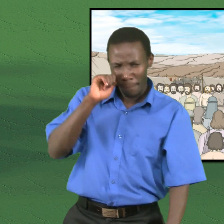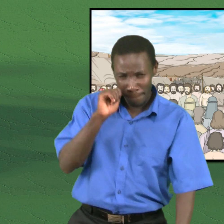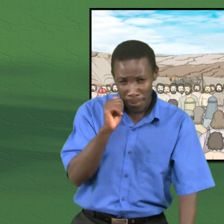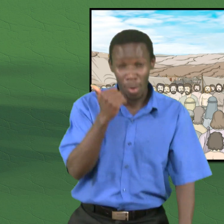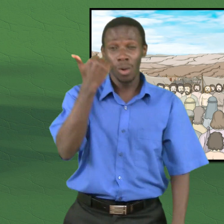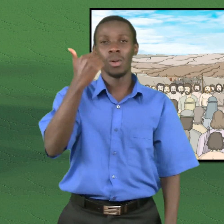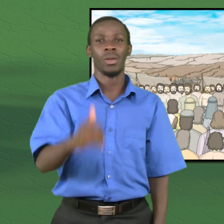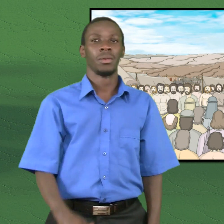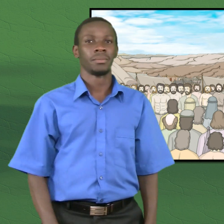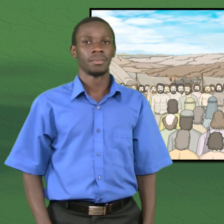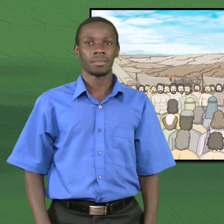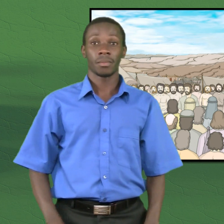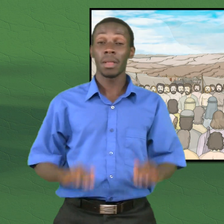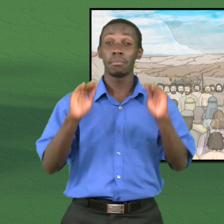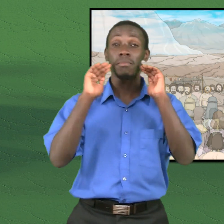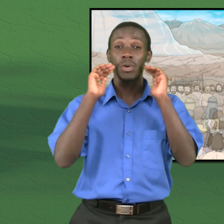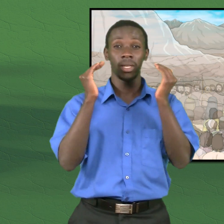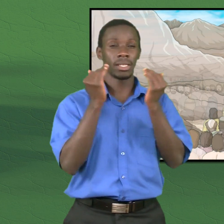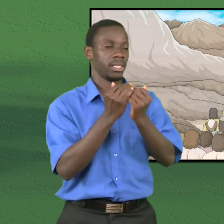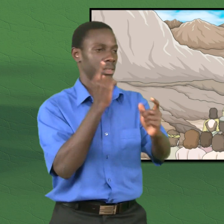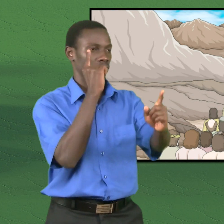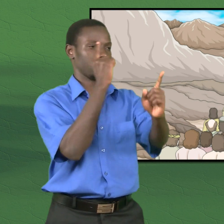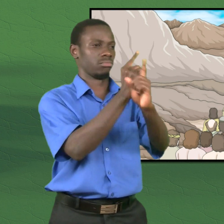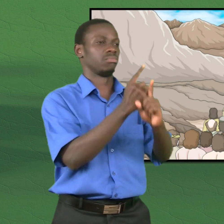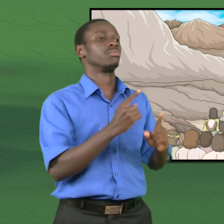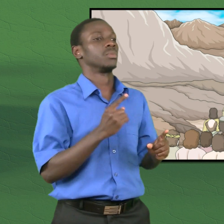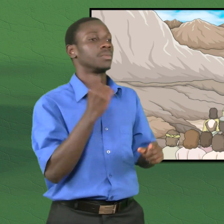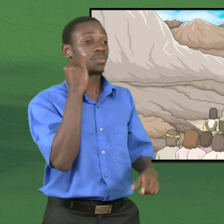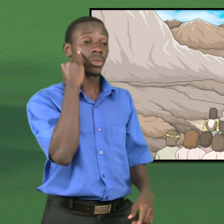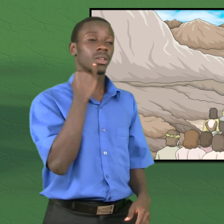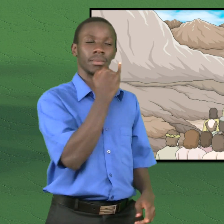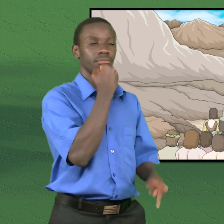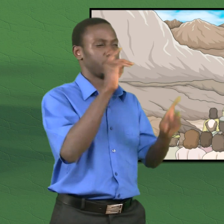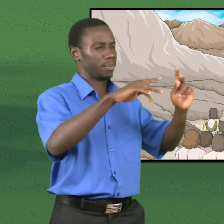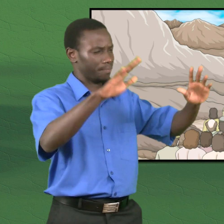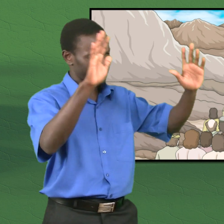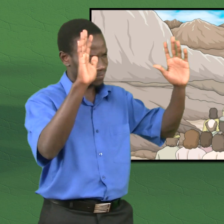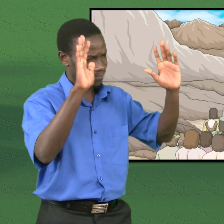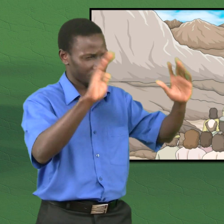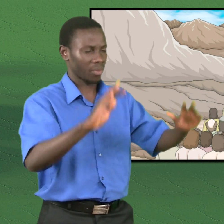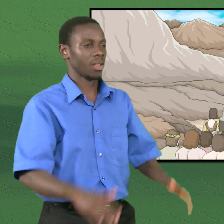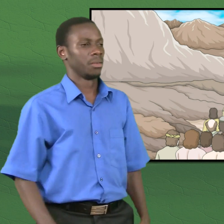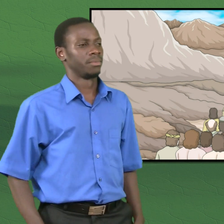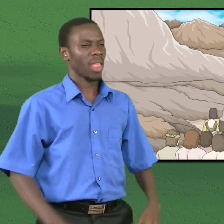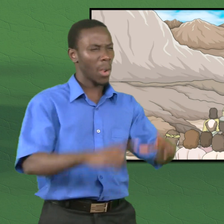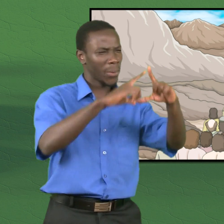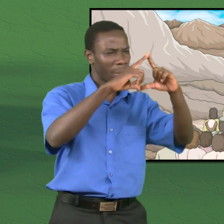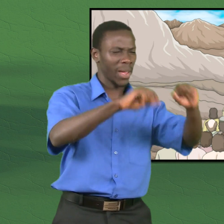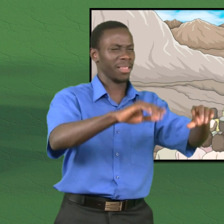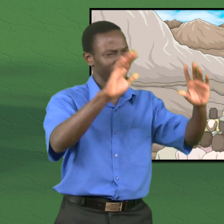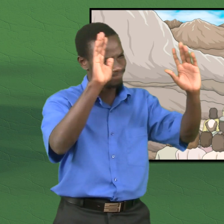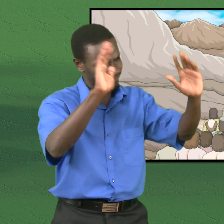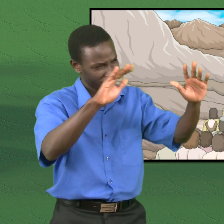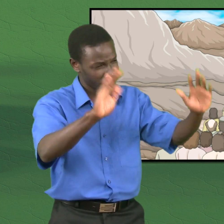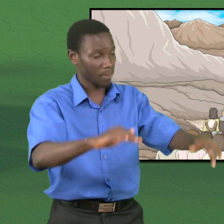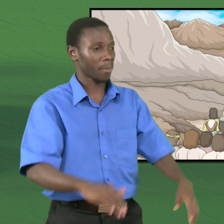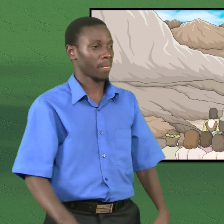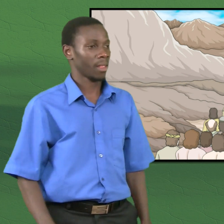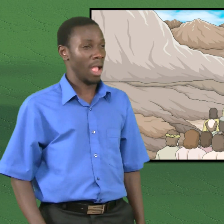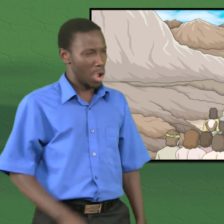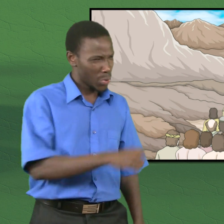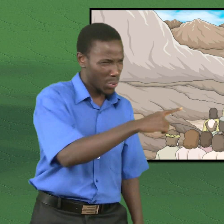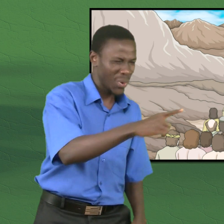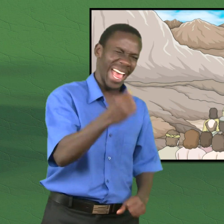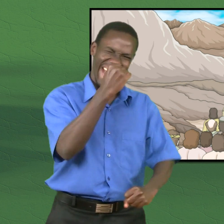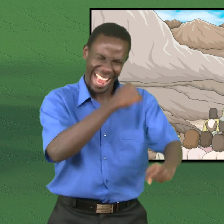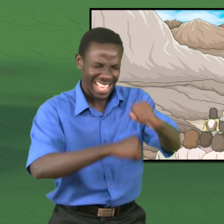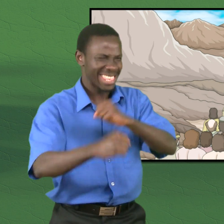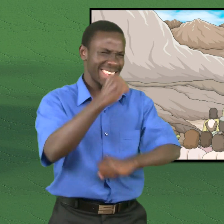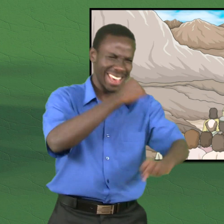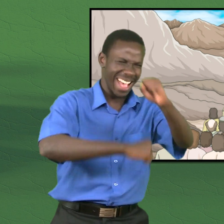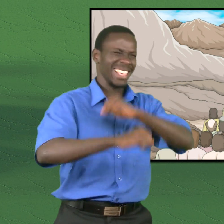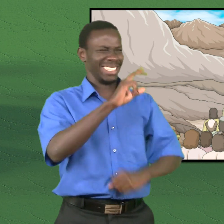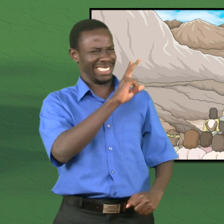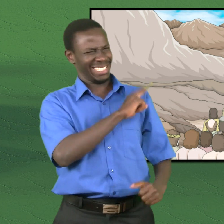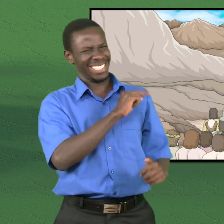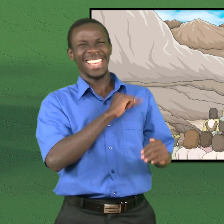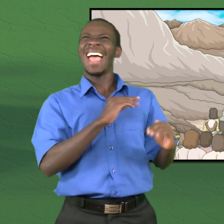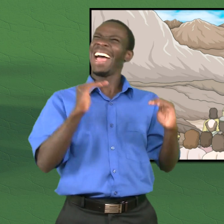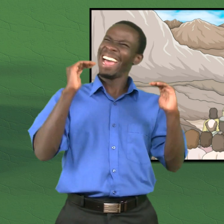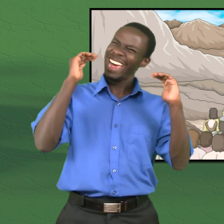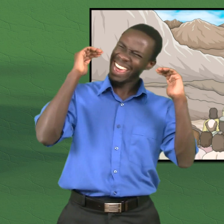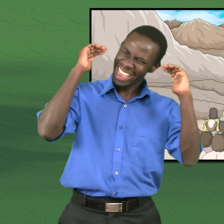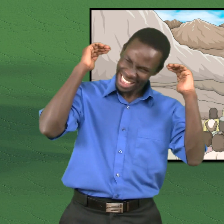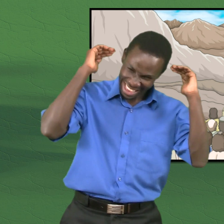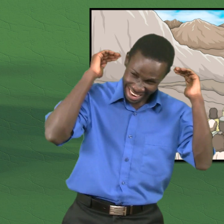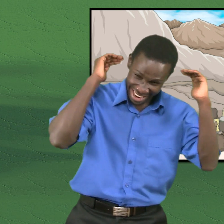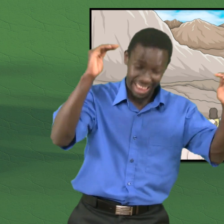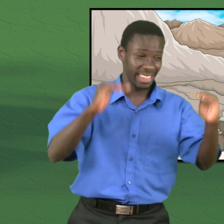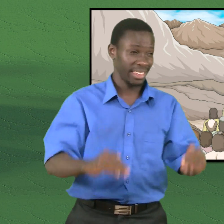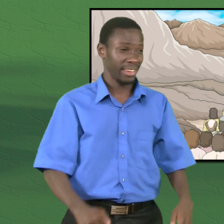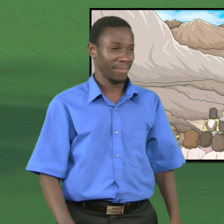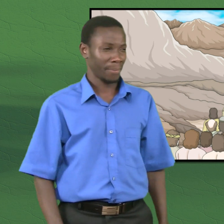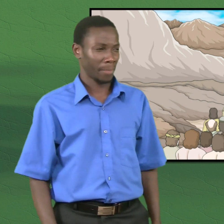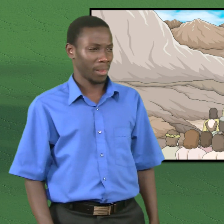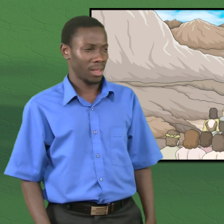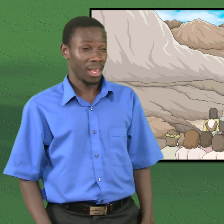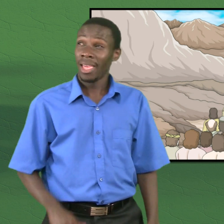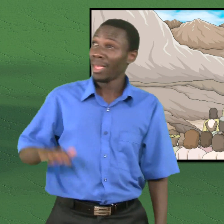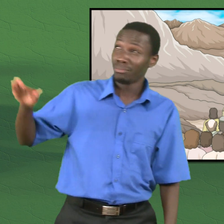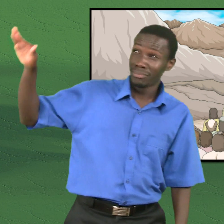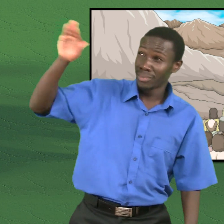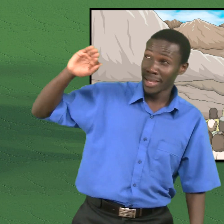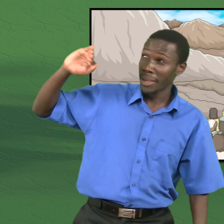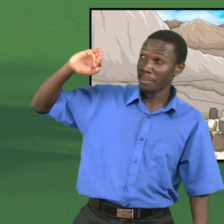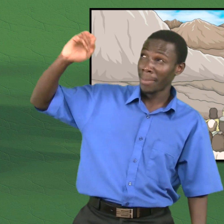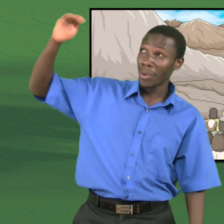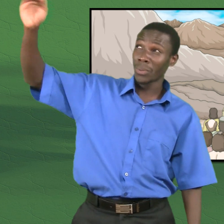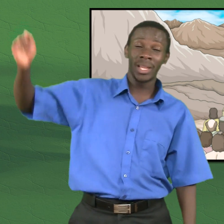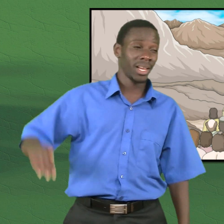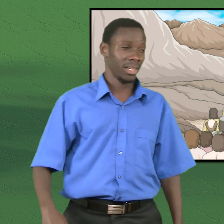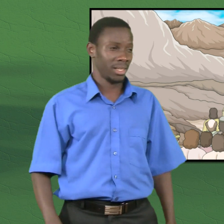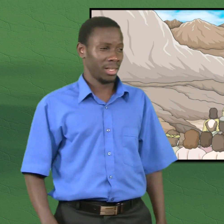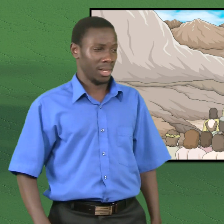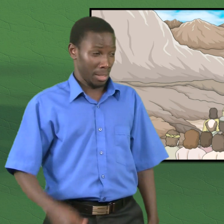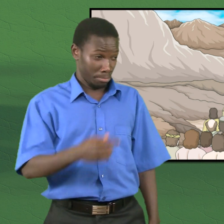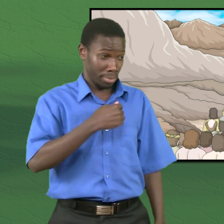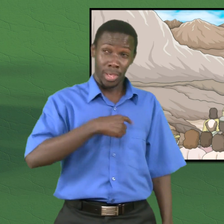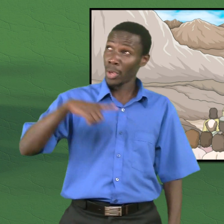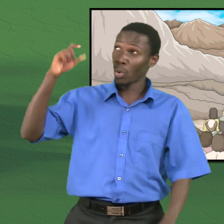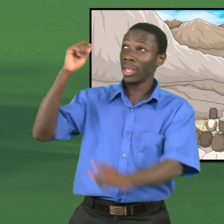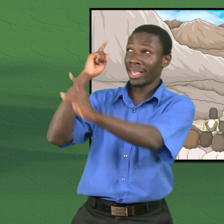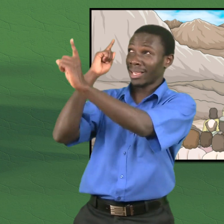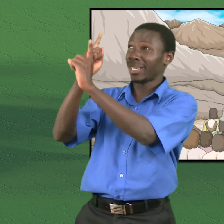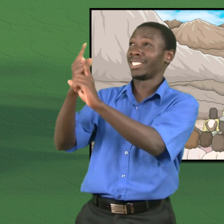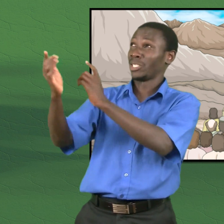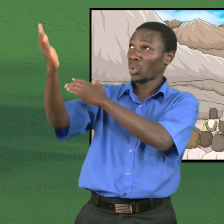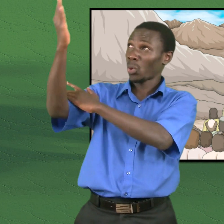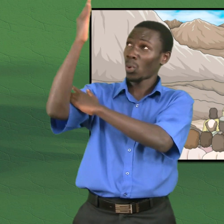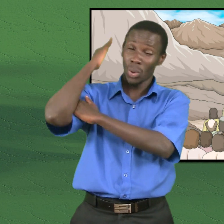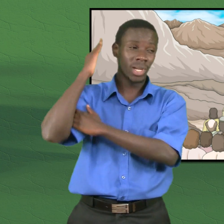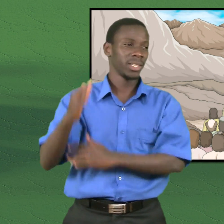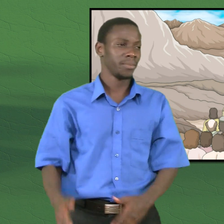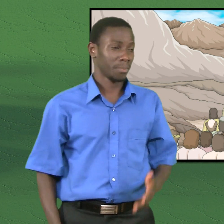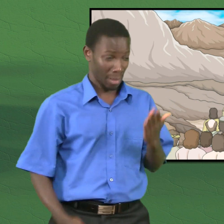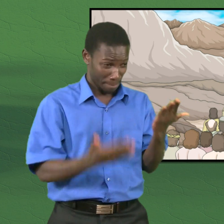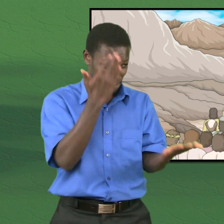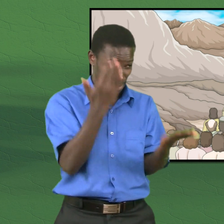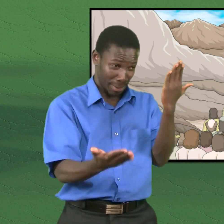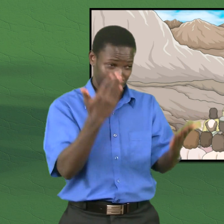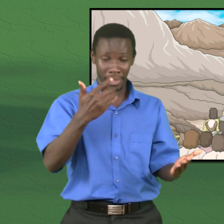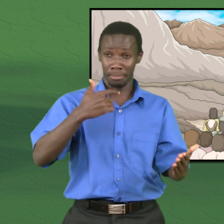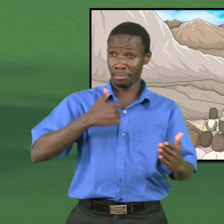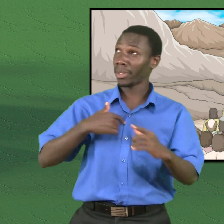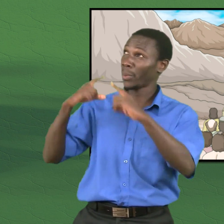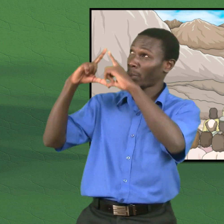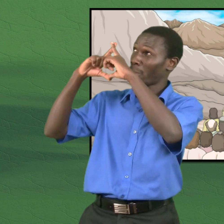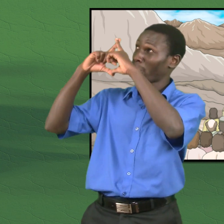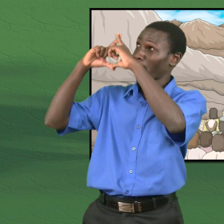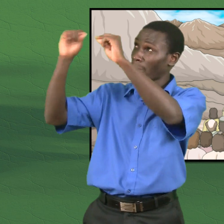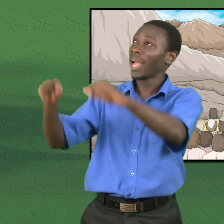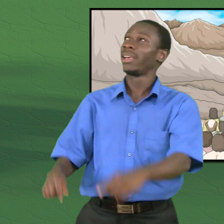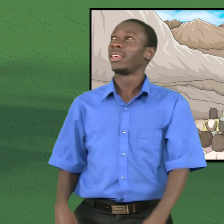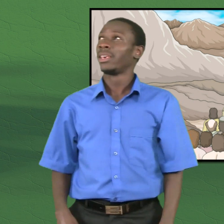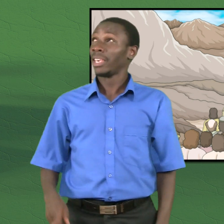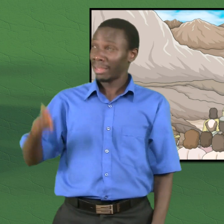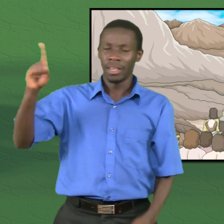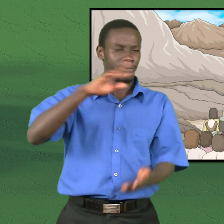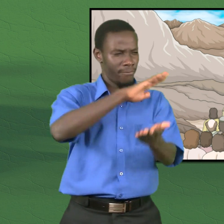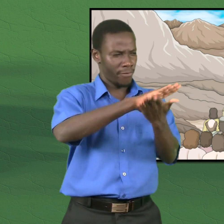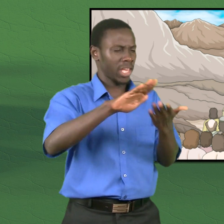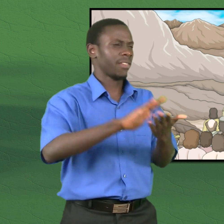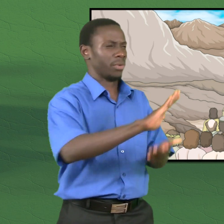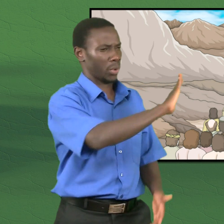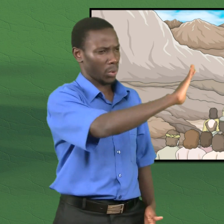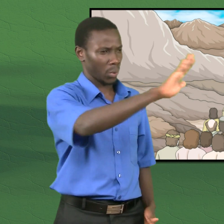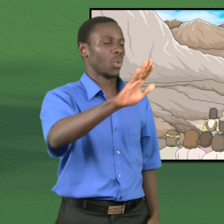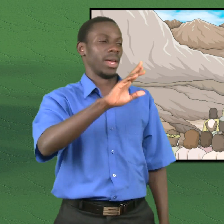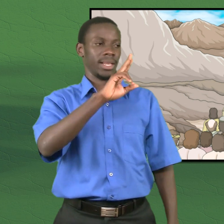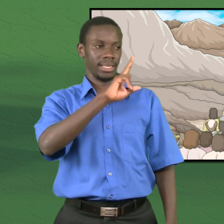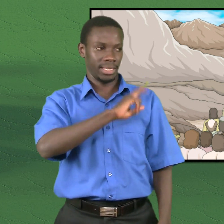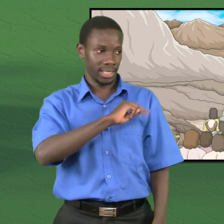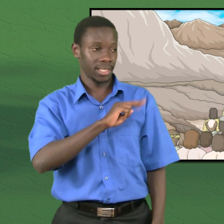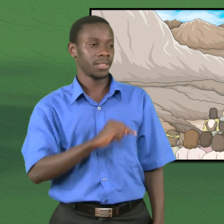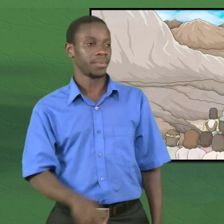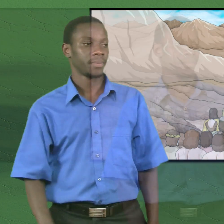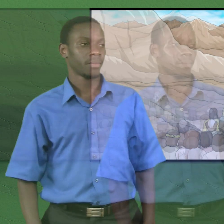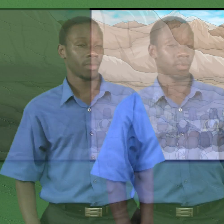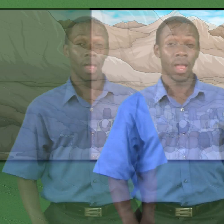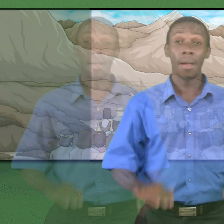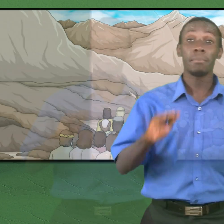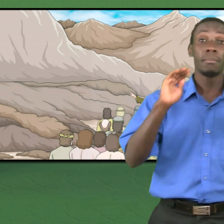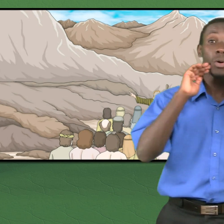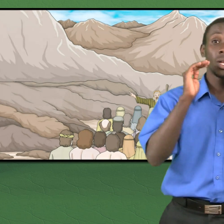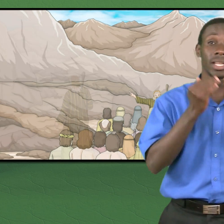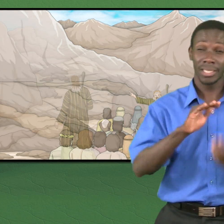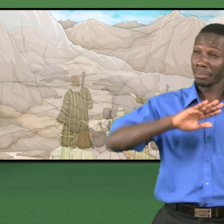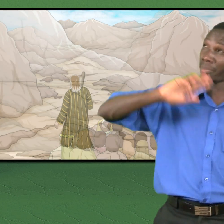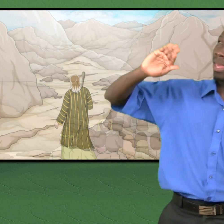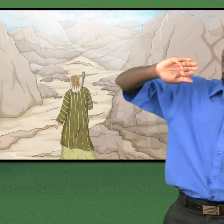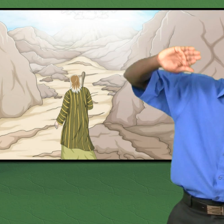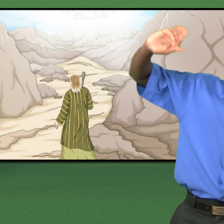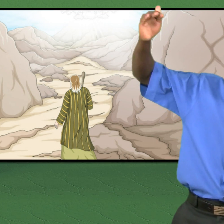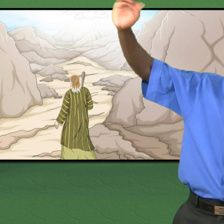The next day Moses said to the people, “You have committed a great sin. Now I will go up to the LORD; perhaps I can make atonement for your sin.”